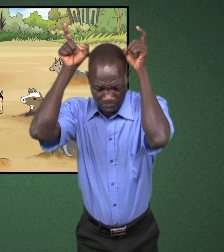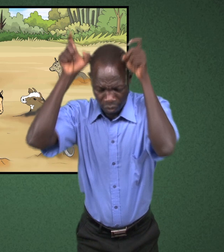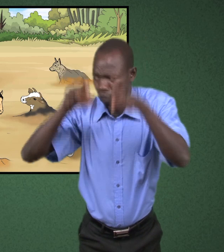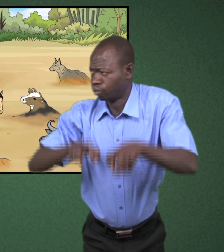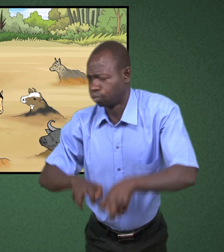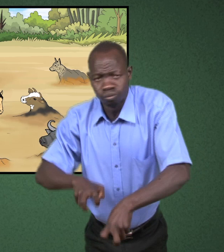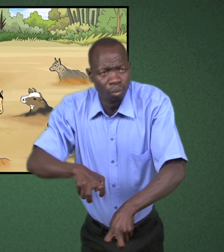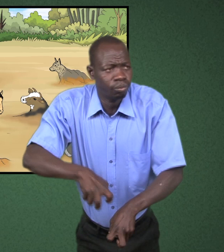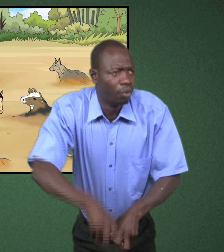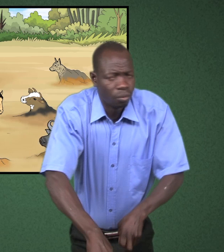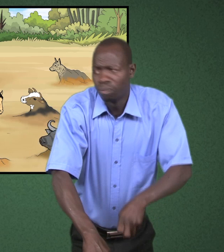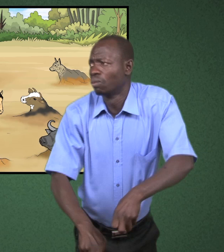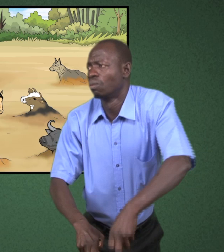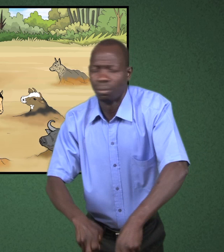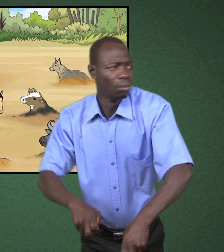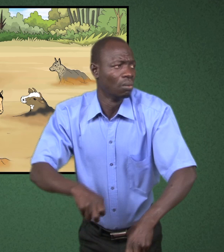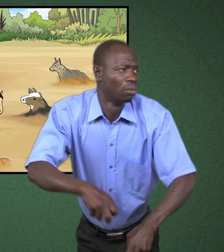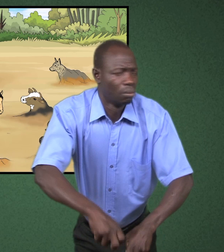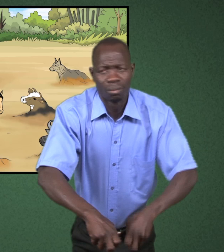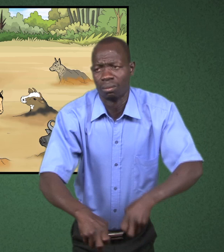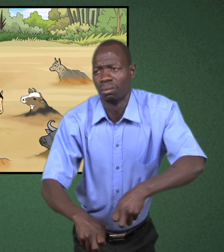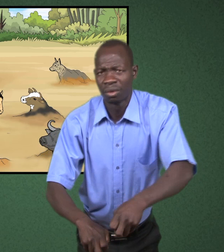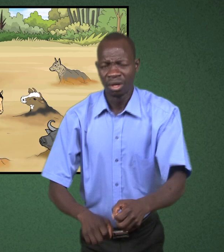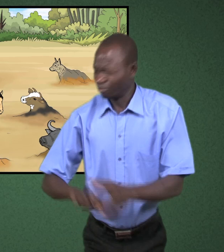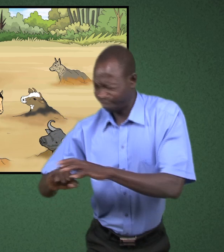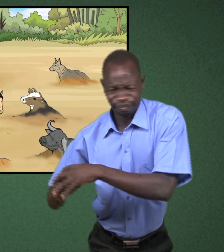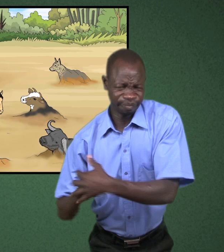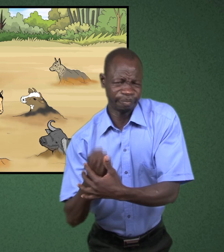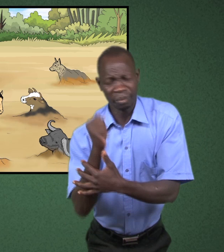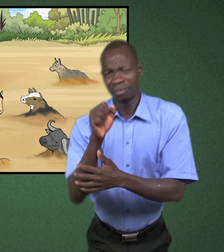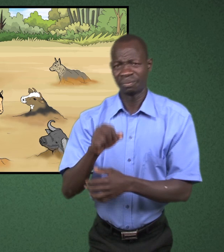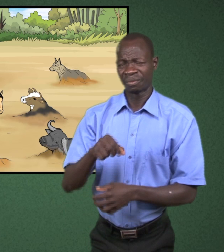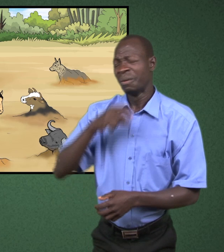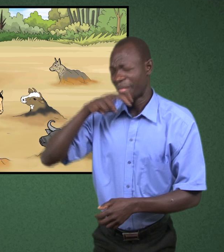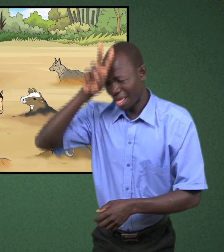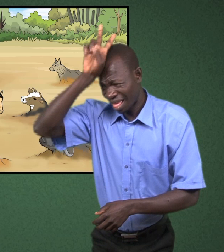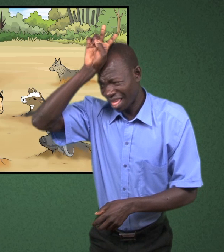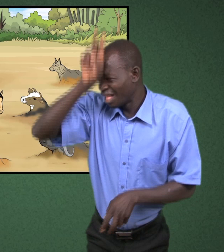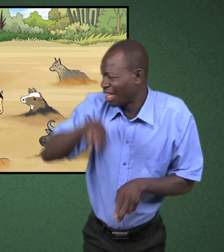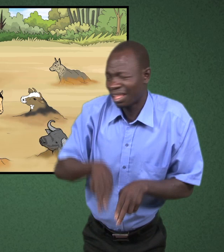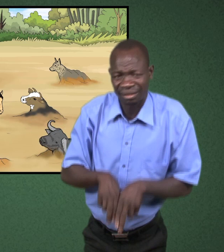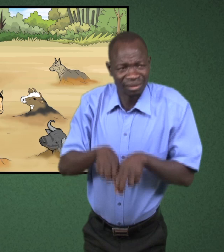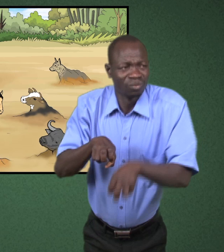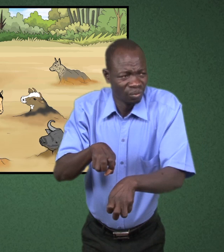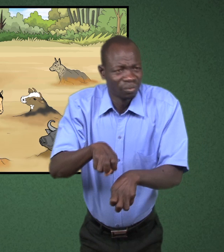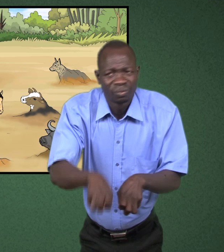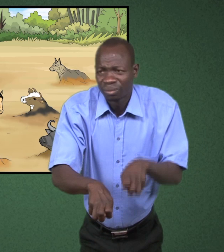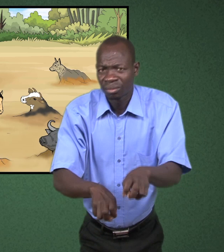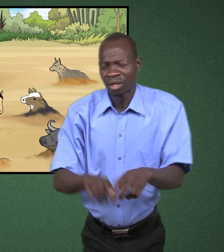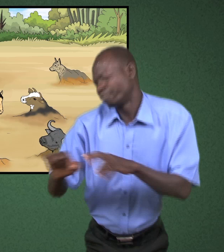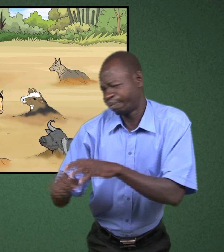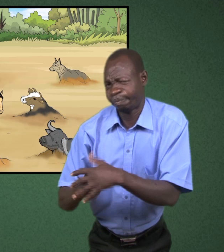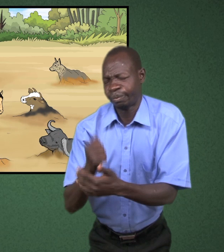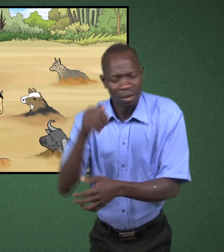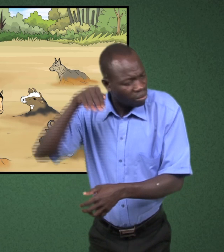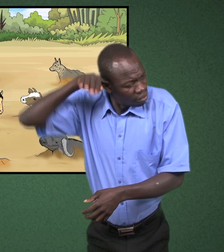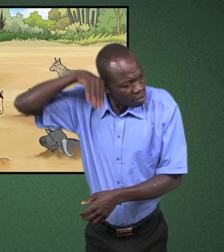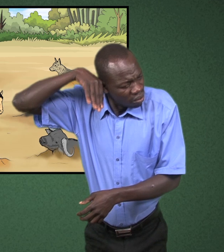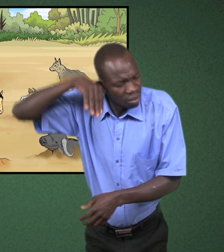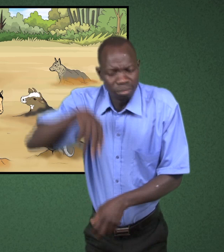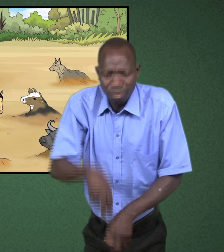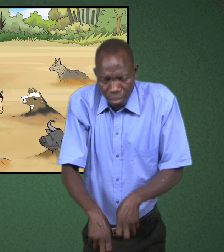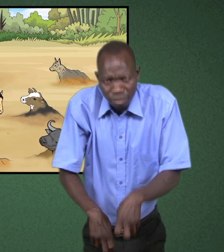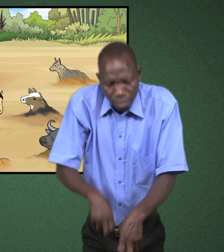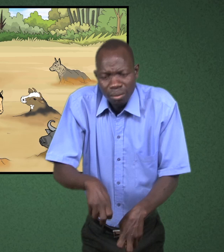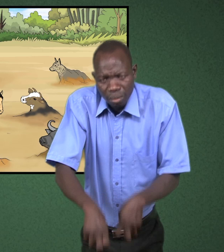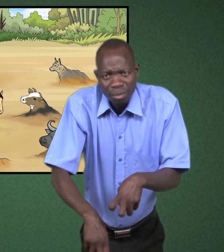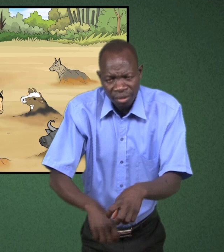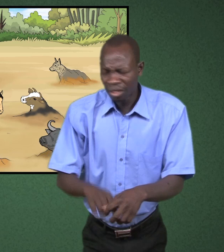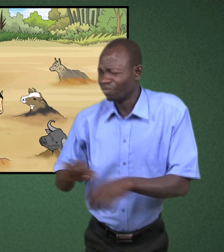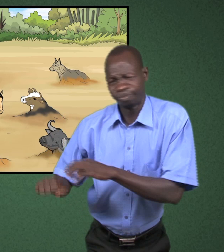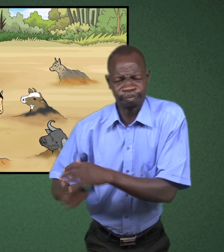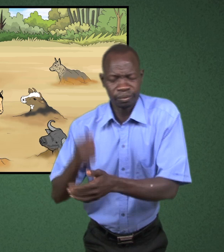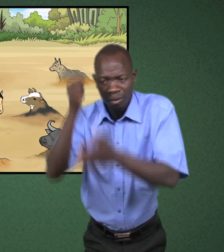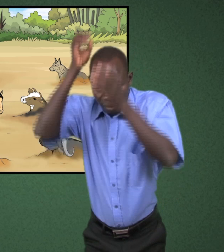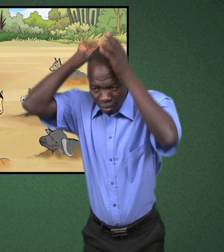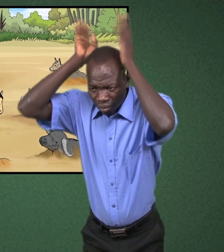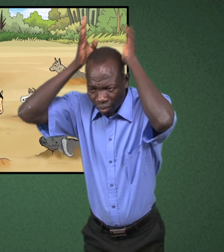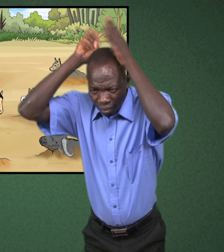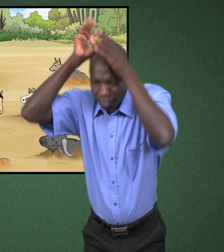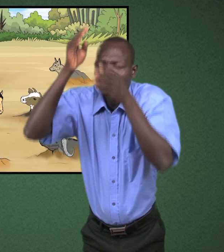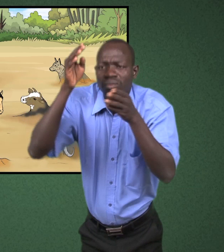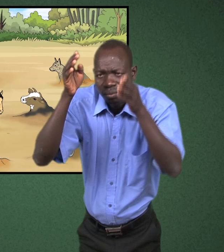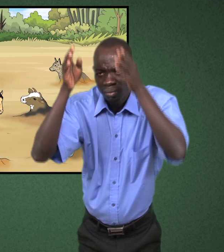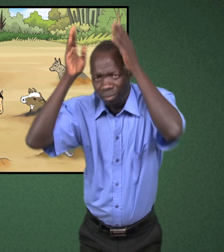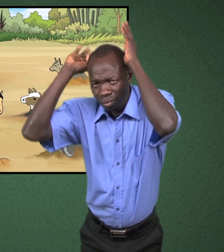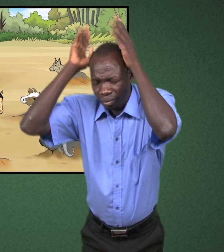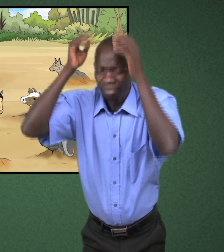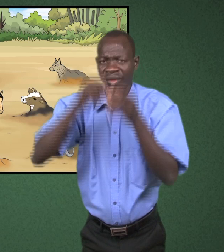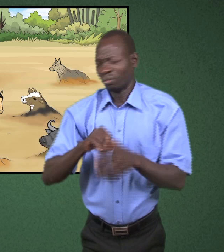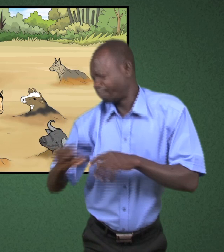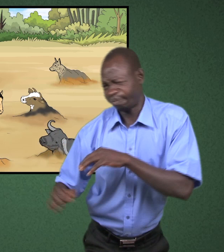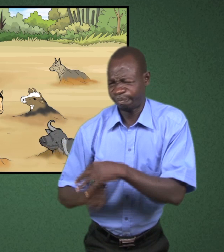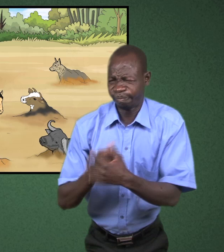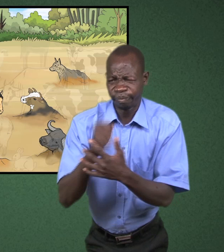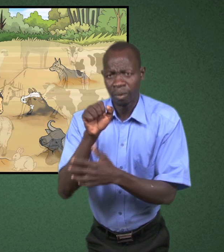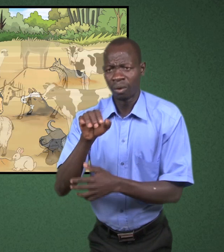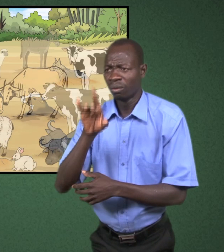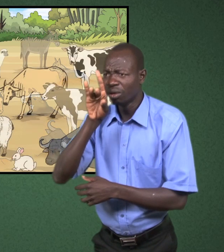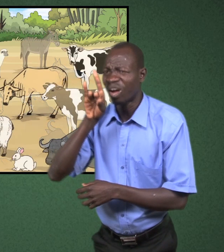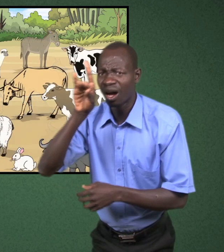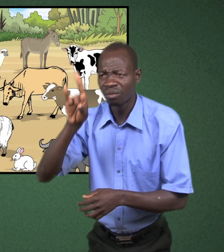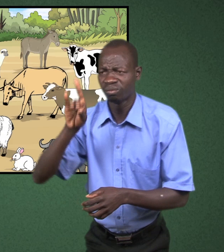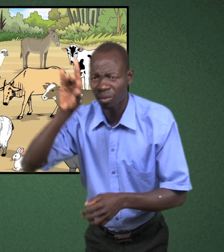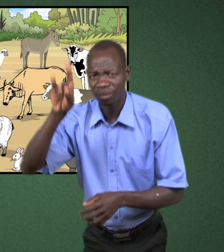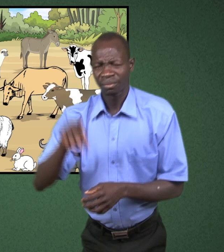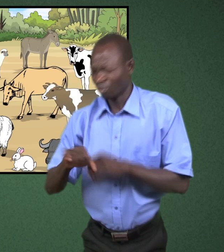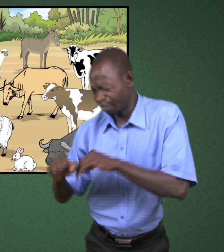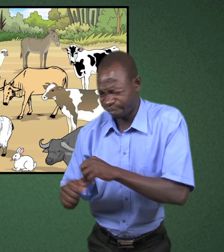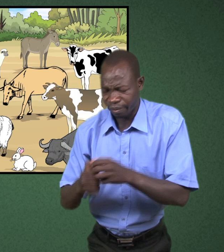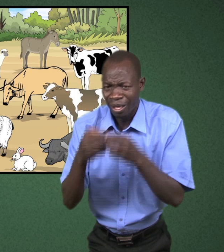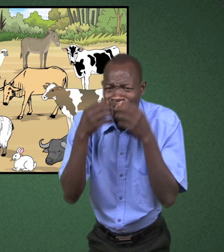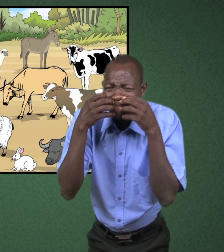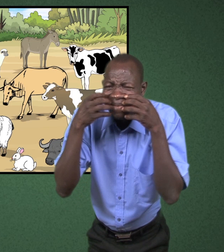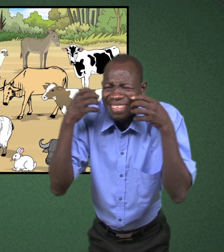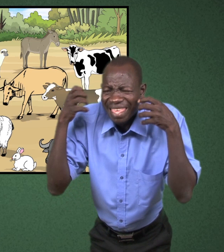And God saw that it was good.